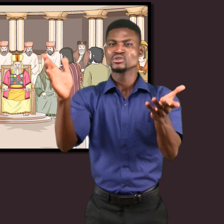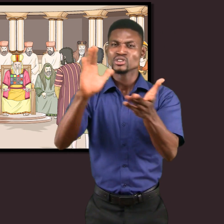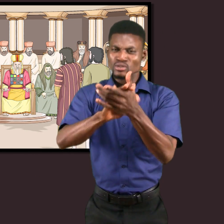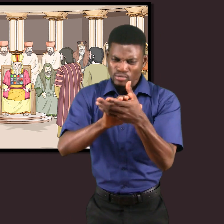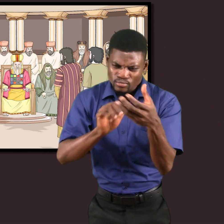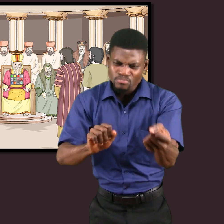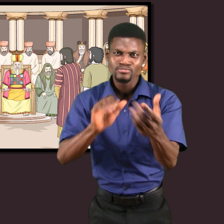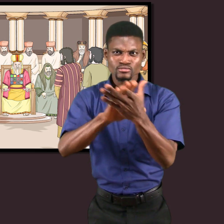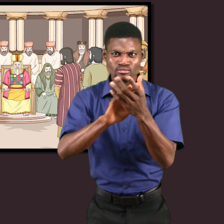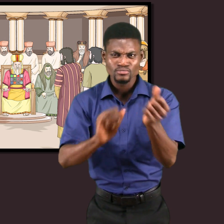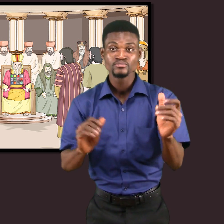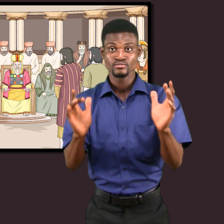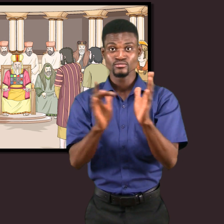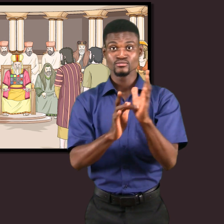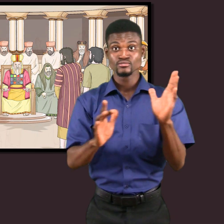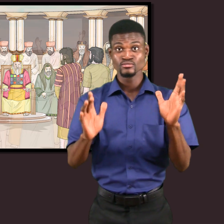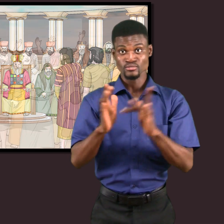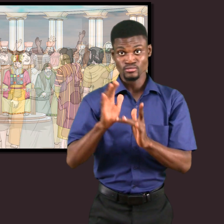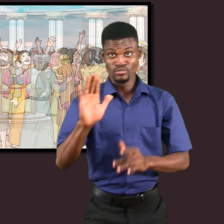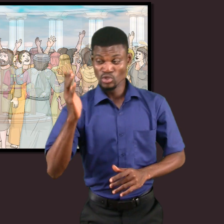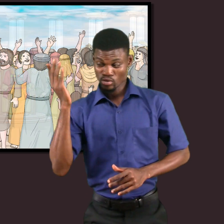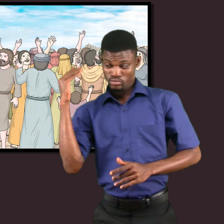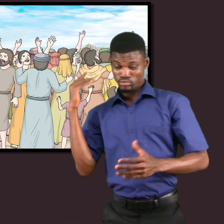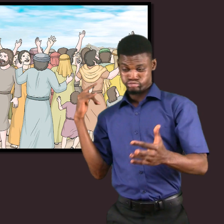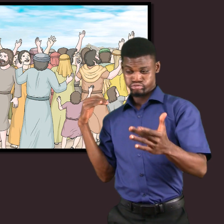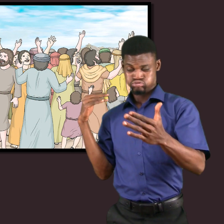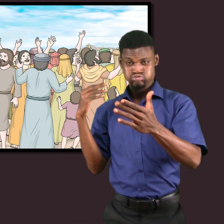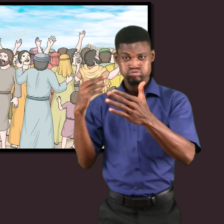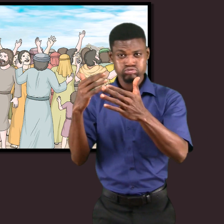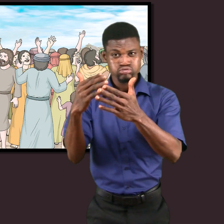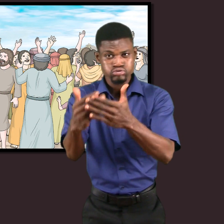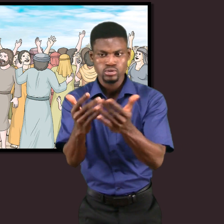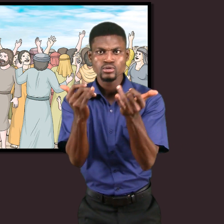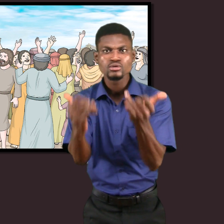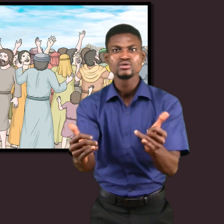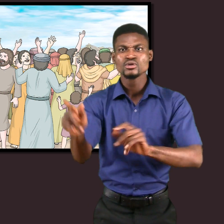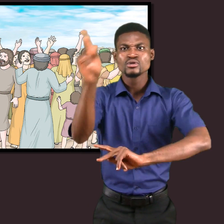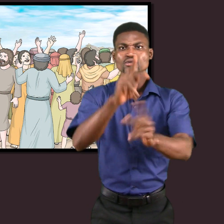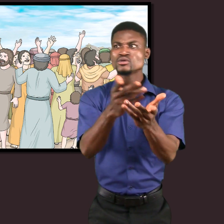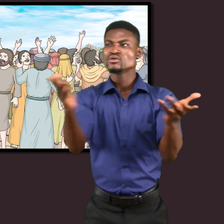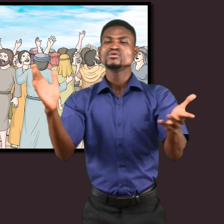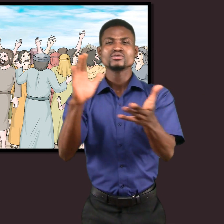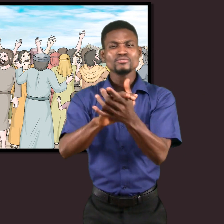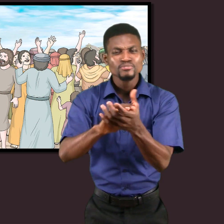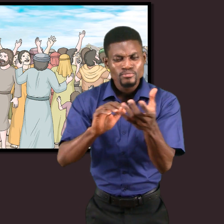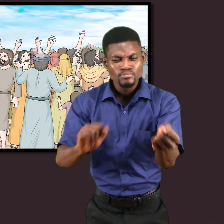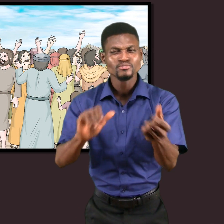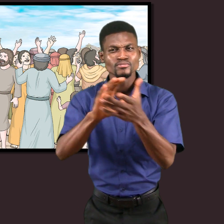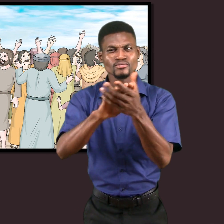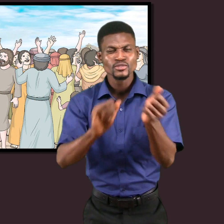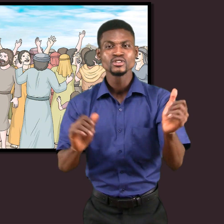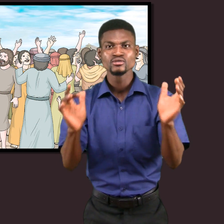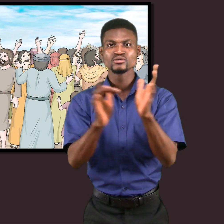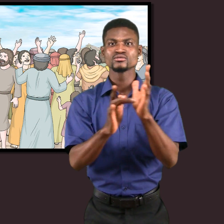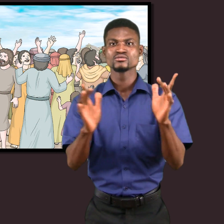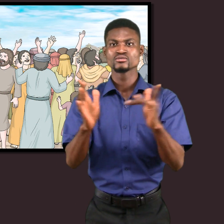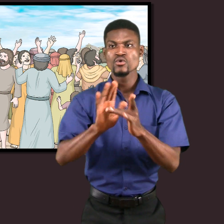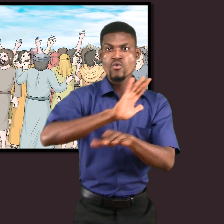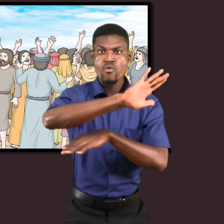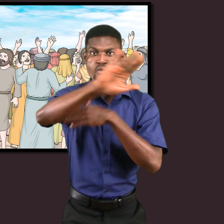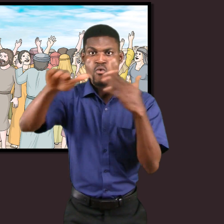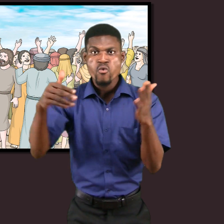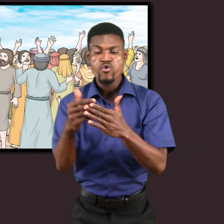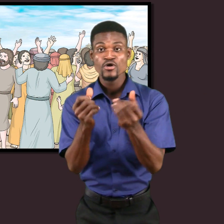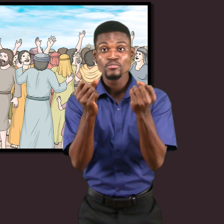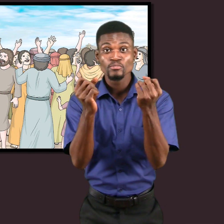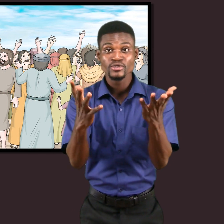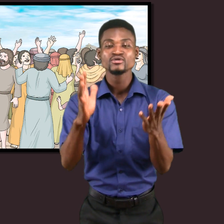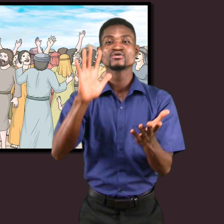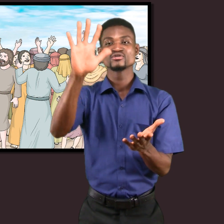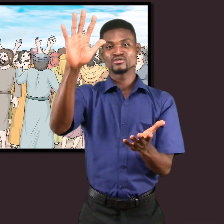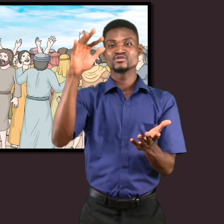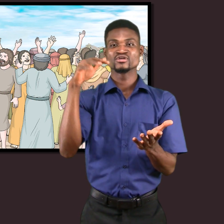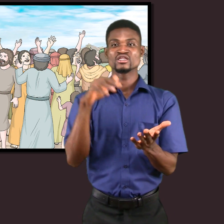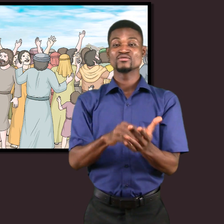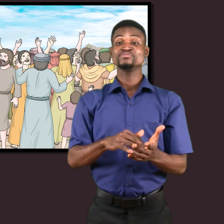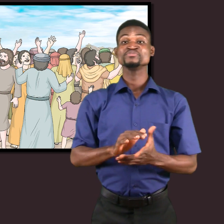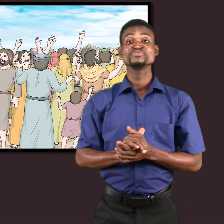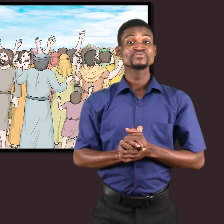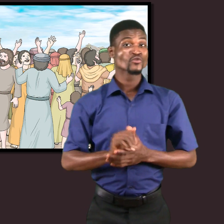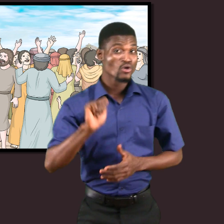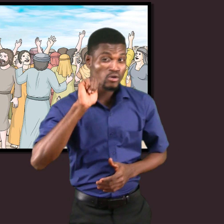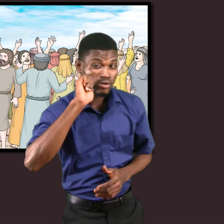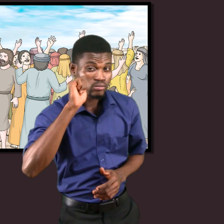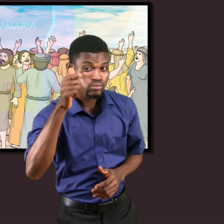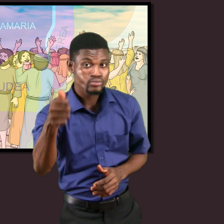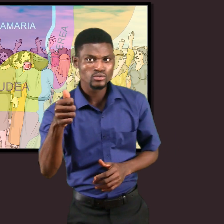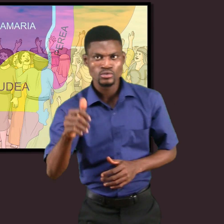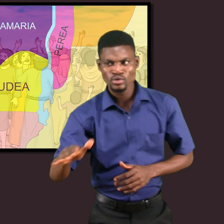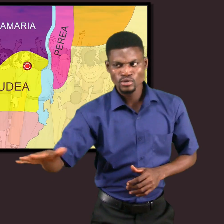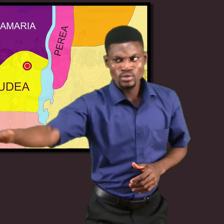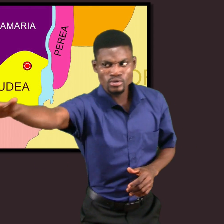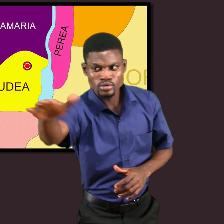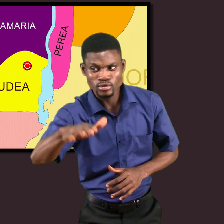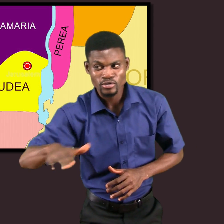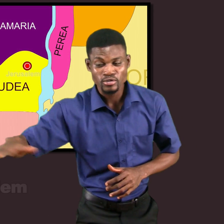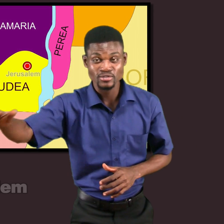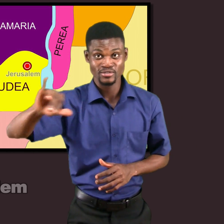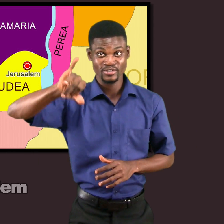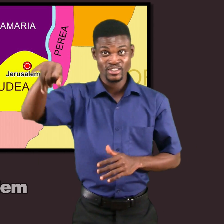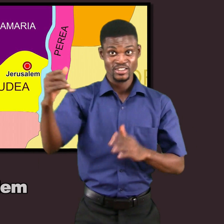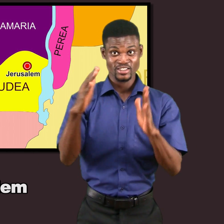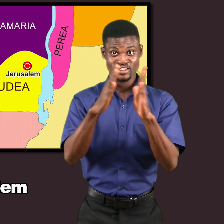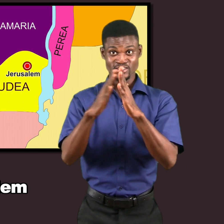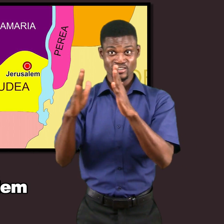But many who heard the message believed, and the number of men grew to about five thousand.